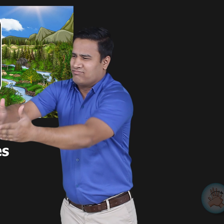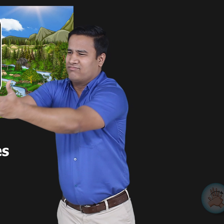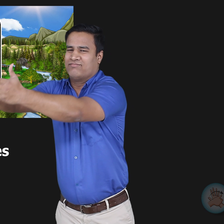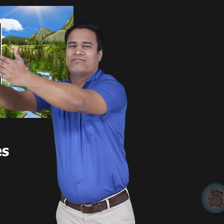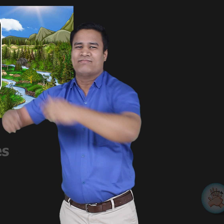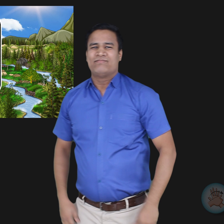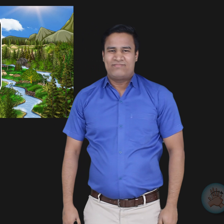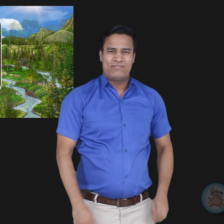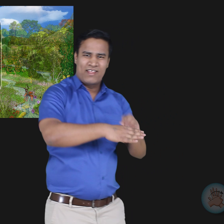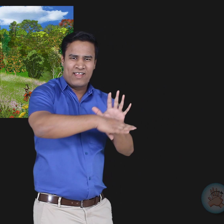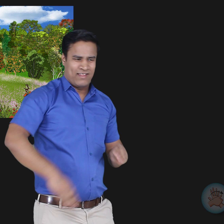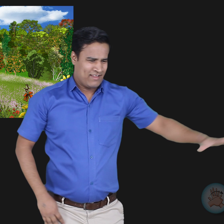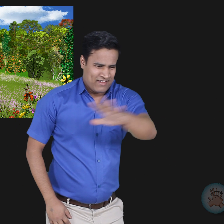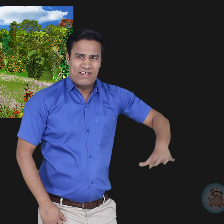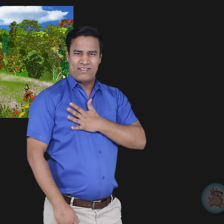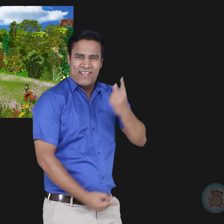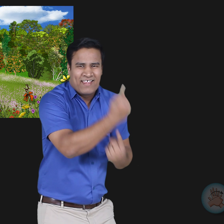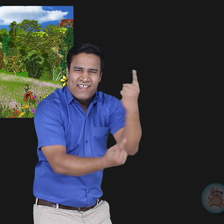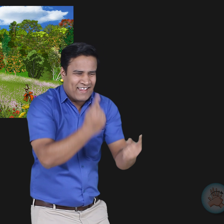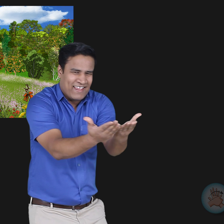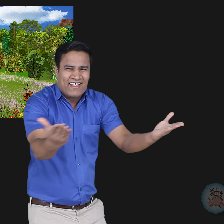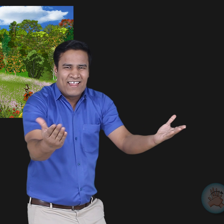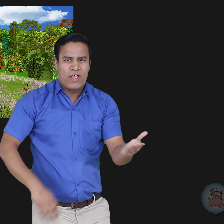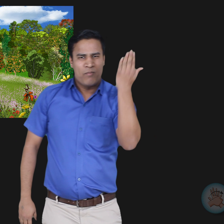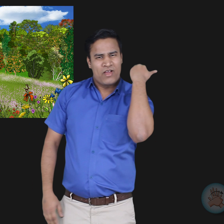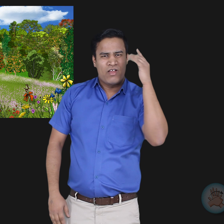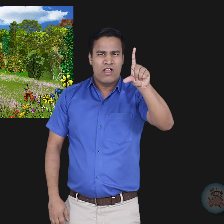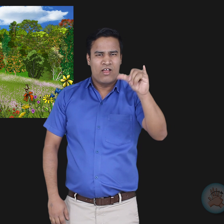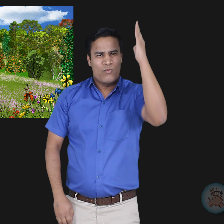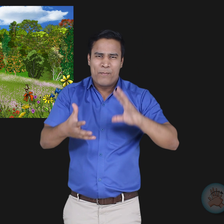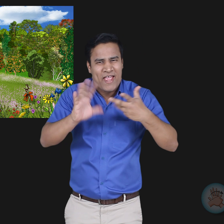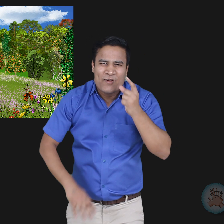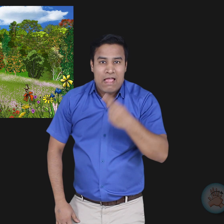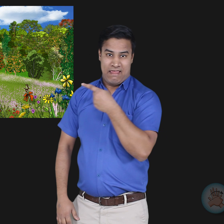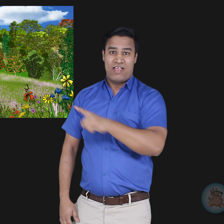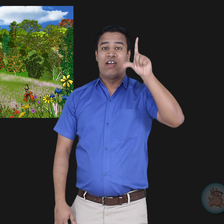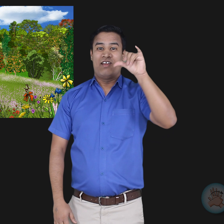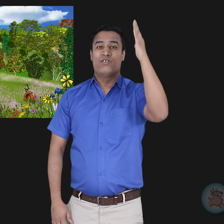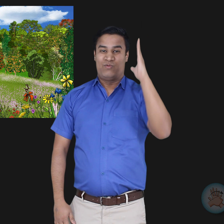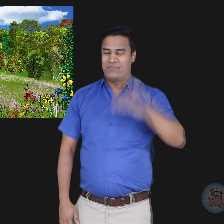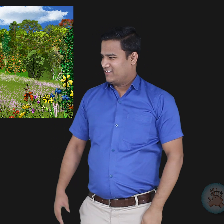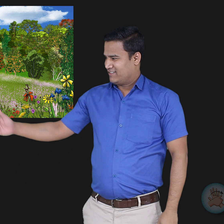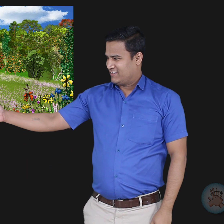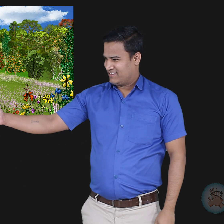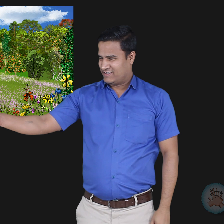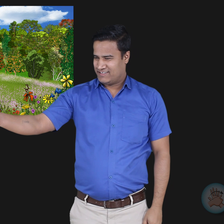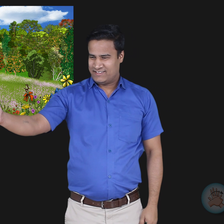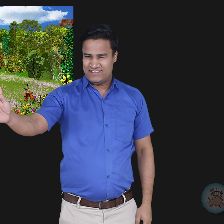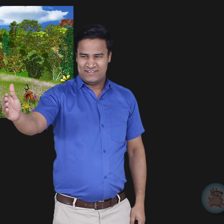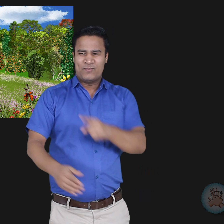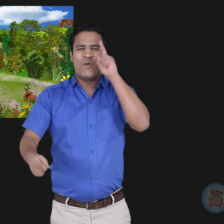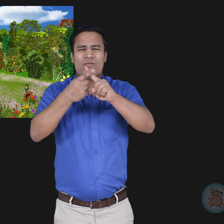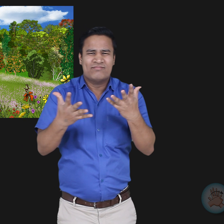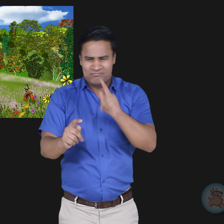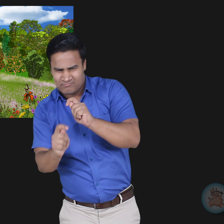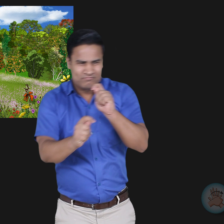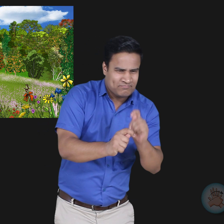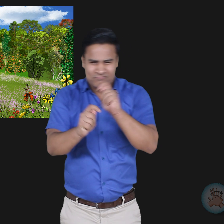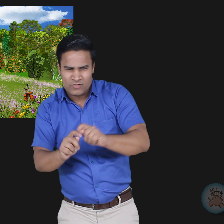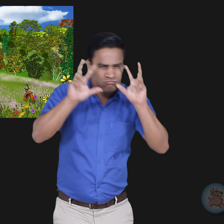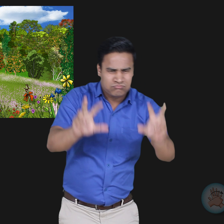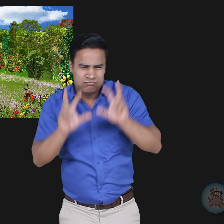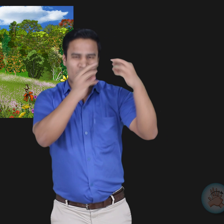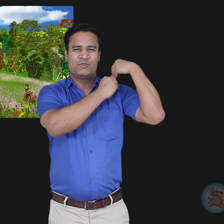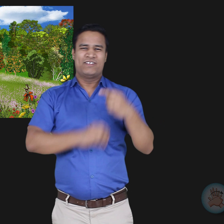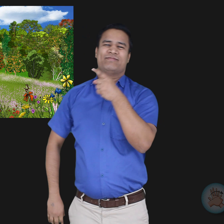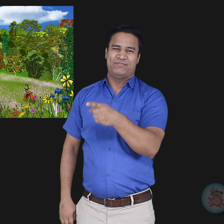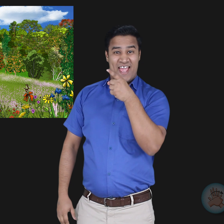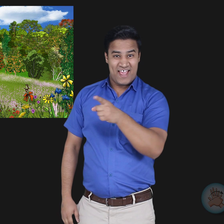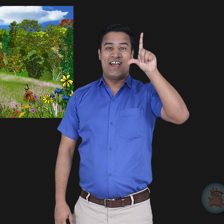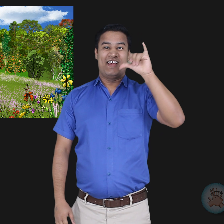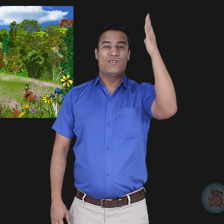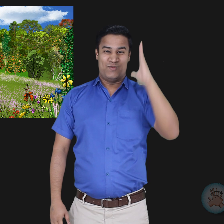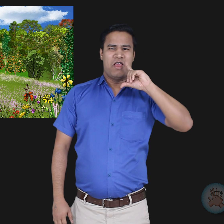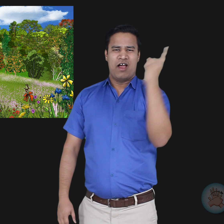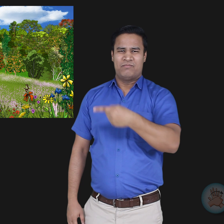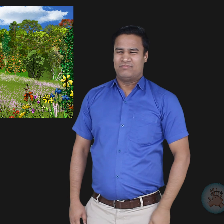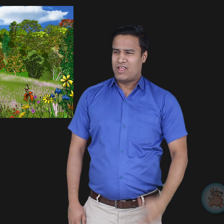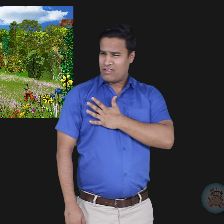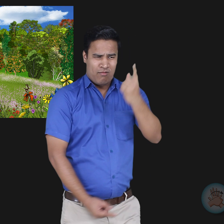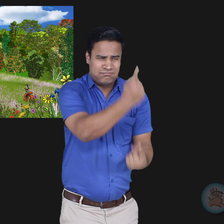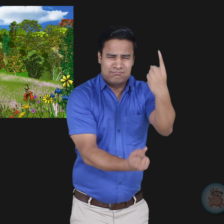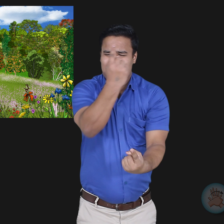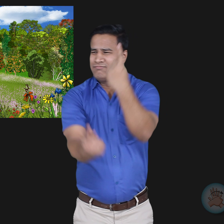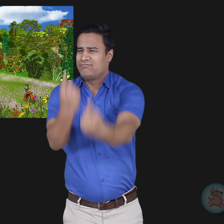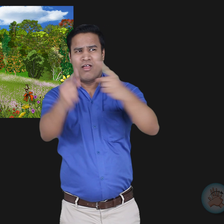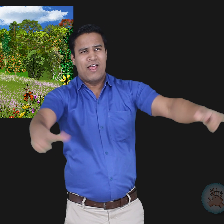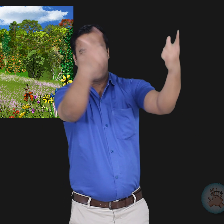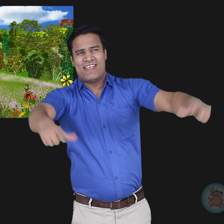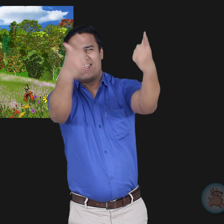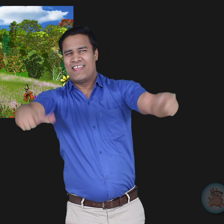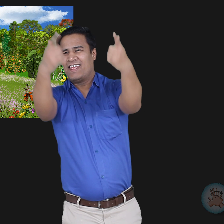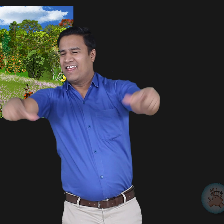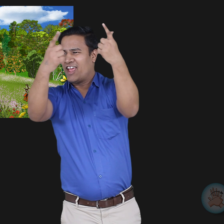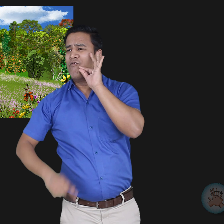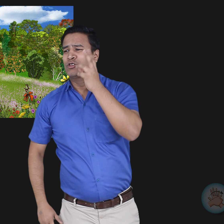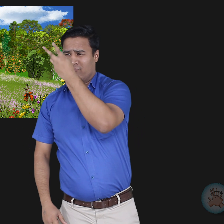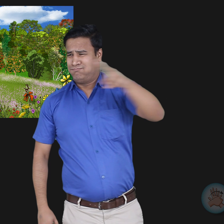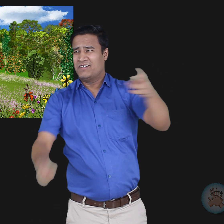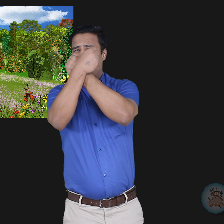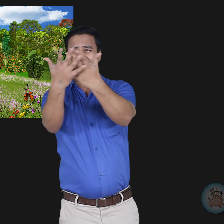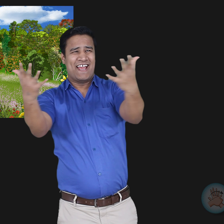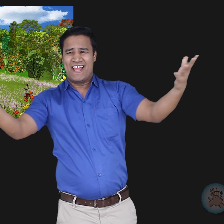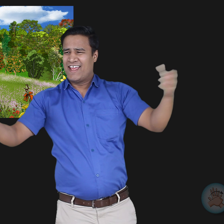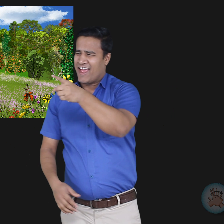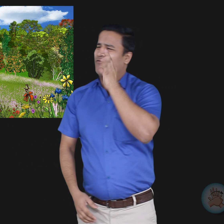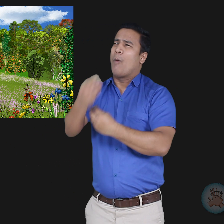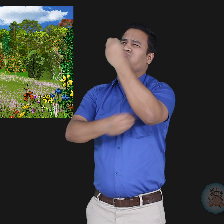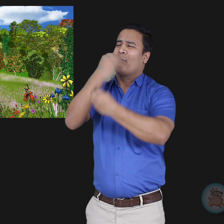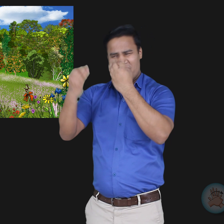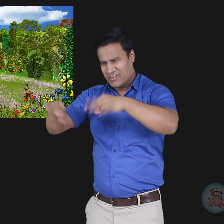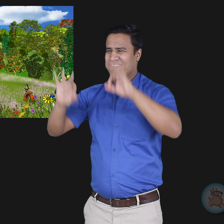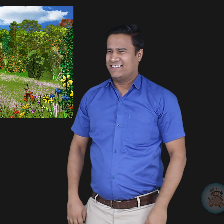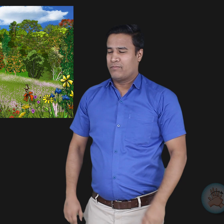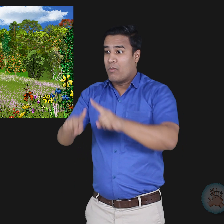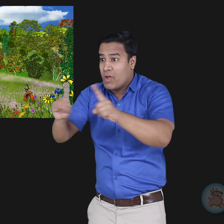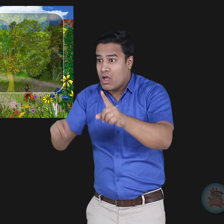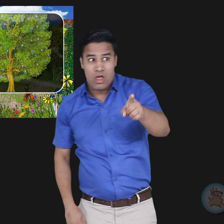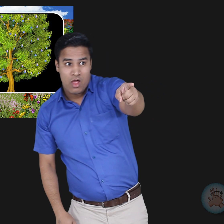Then the LORD God took the man and placed him in the Garden of Eden to cultivate and keep it.